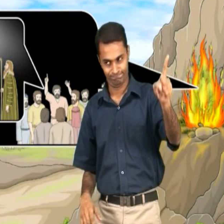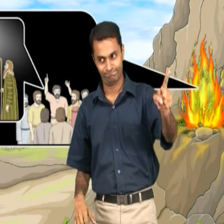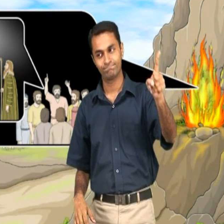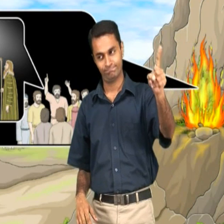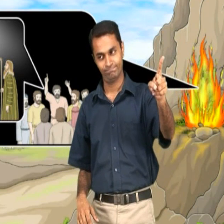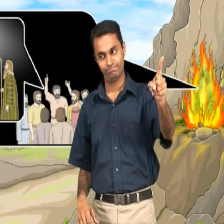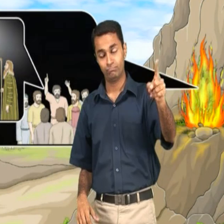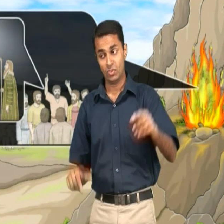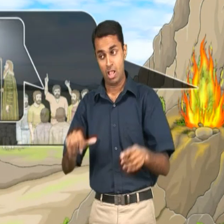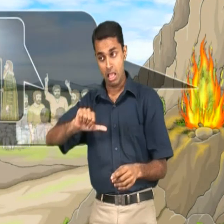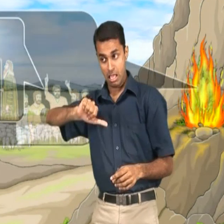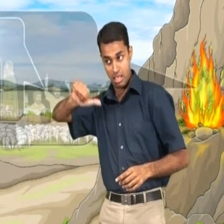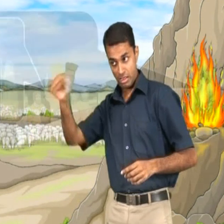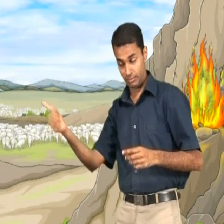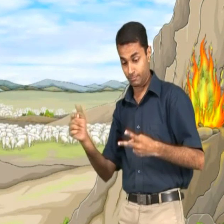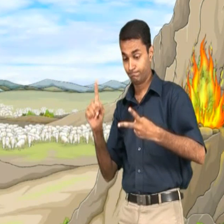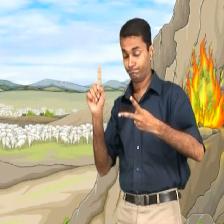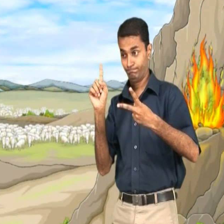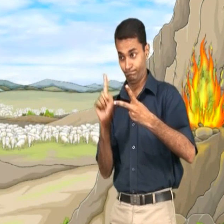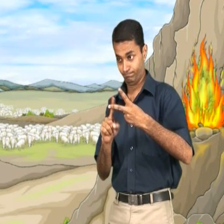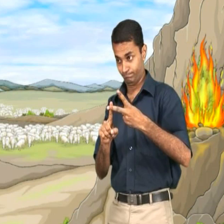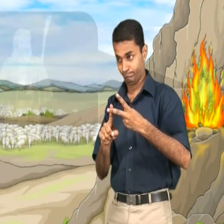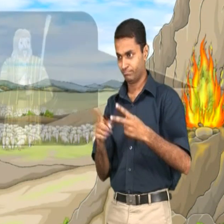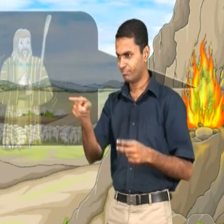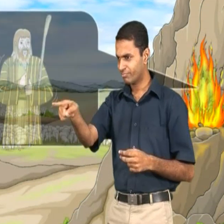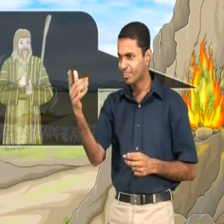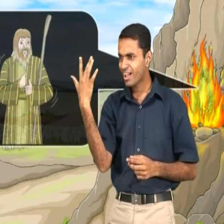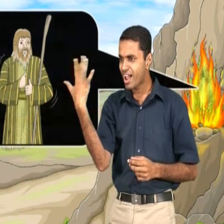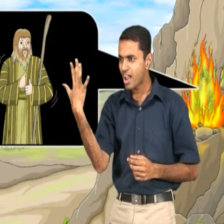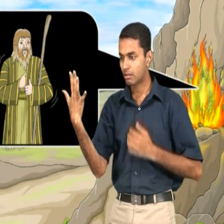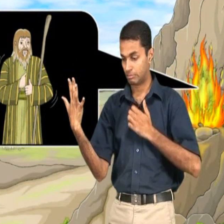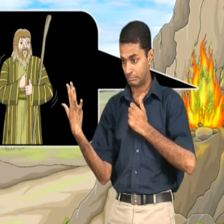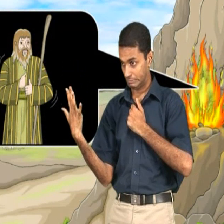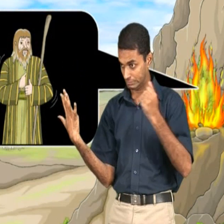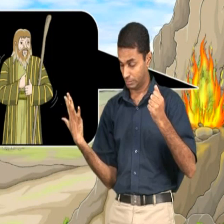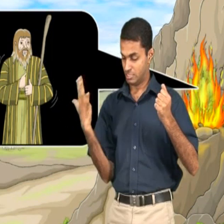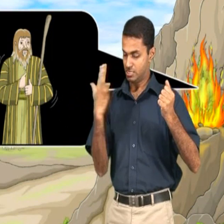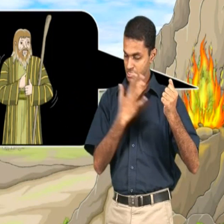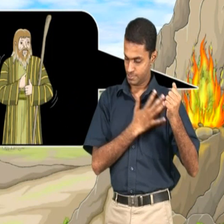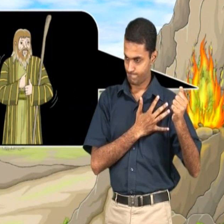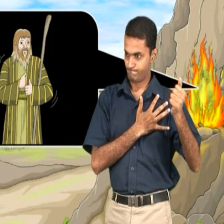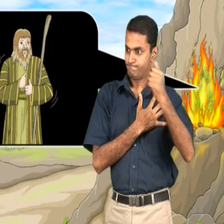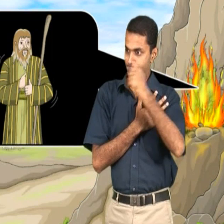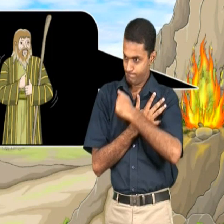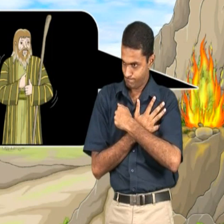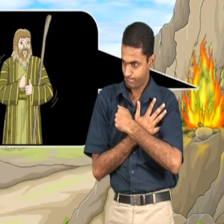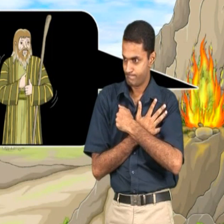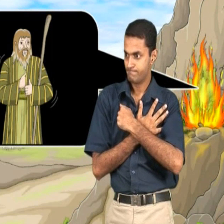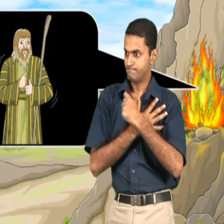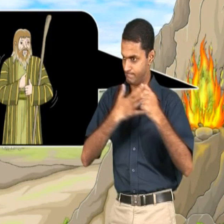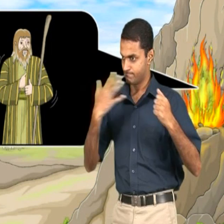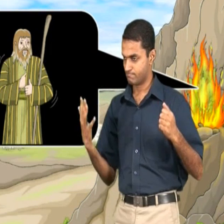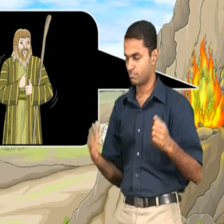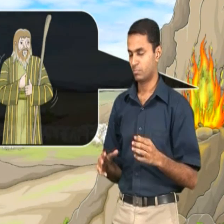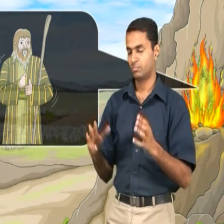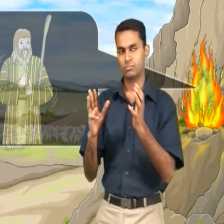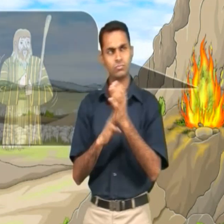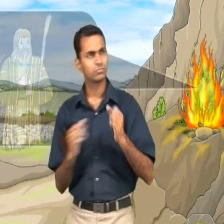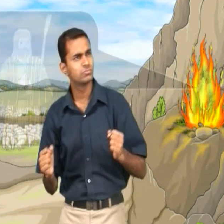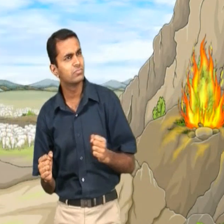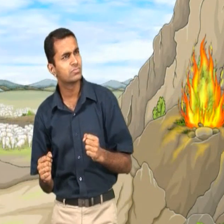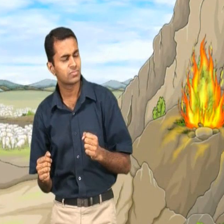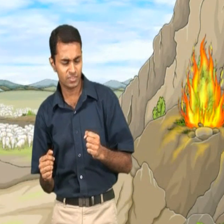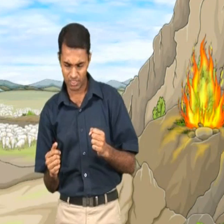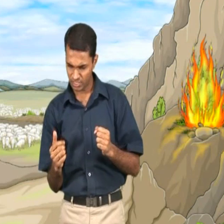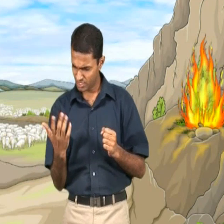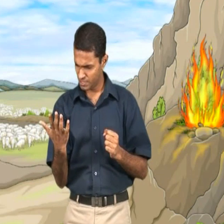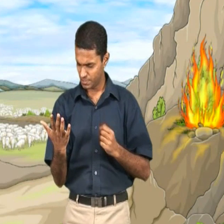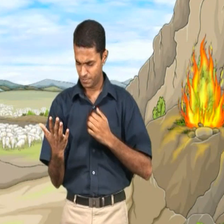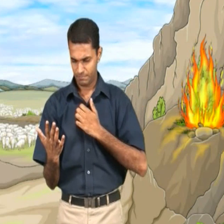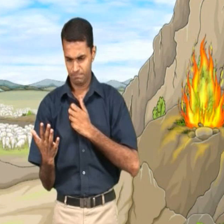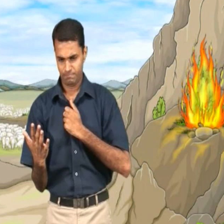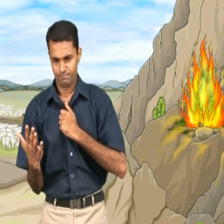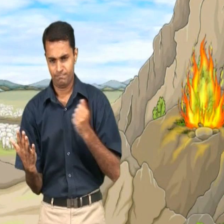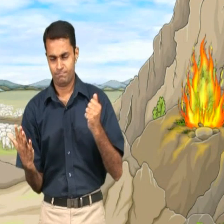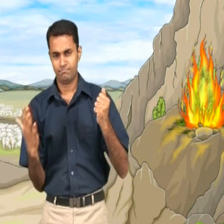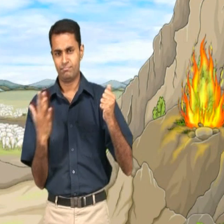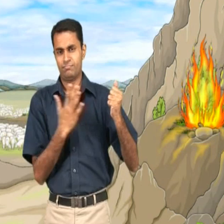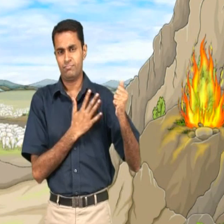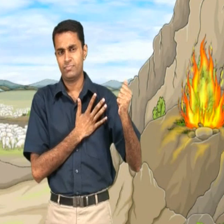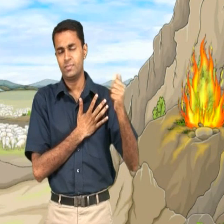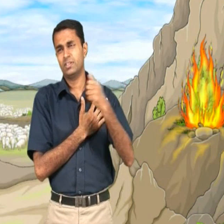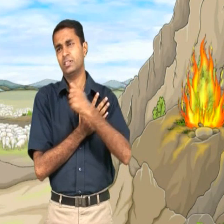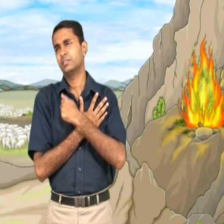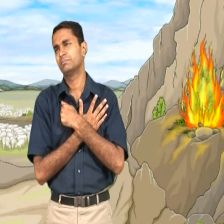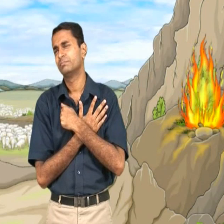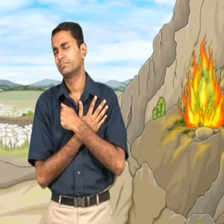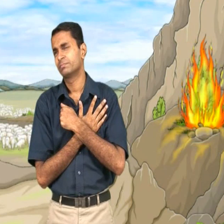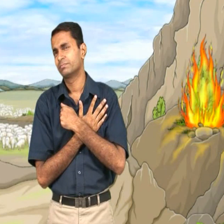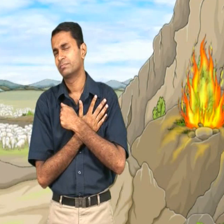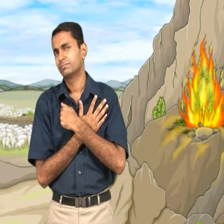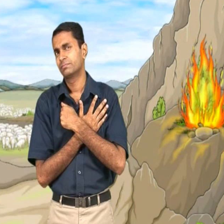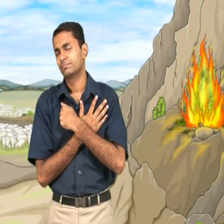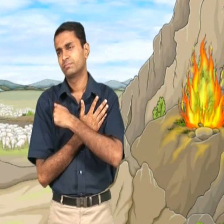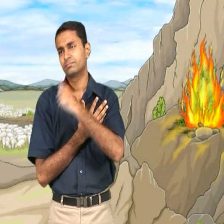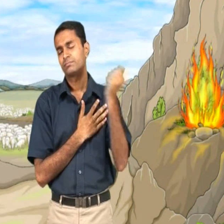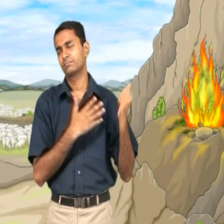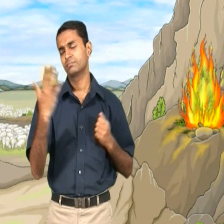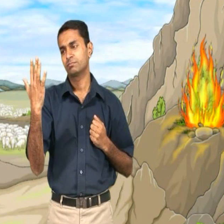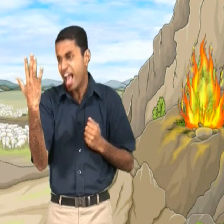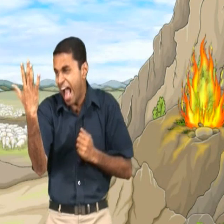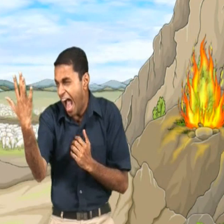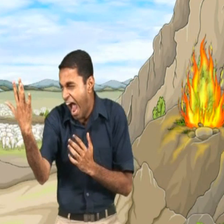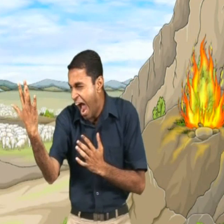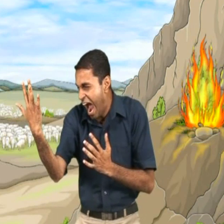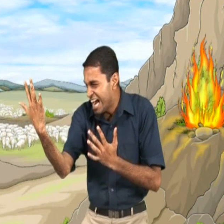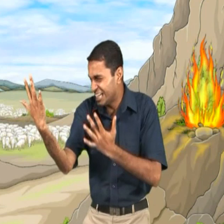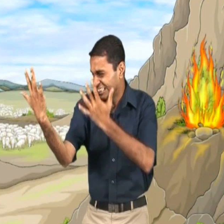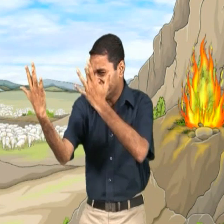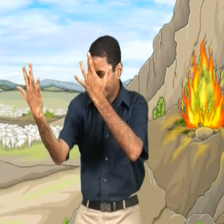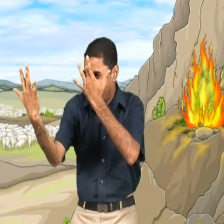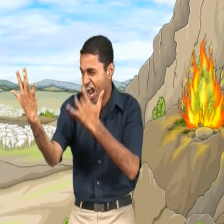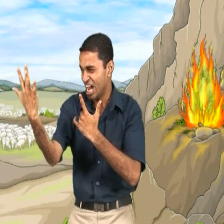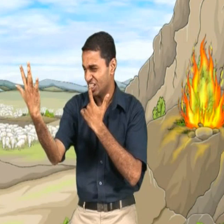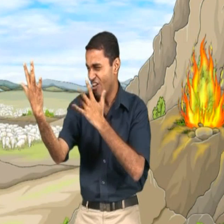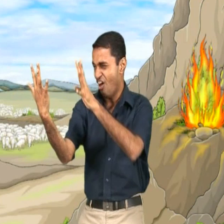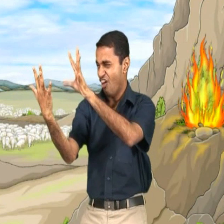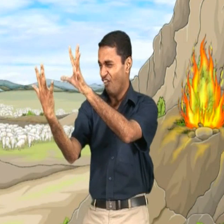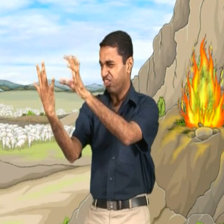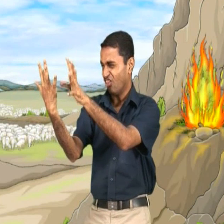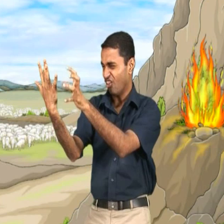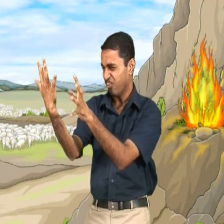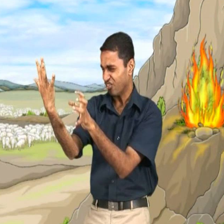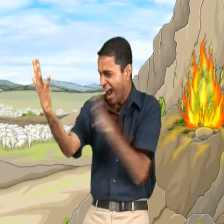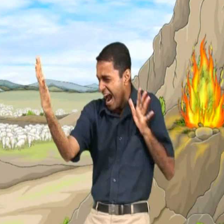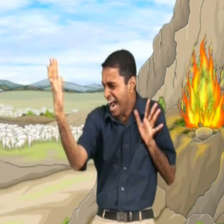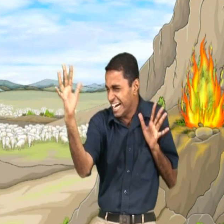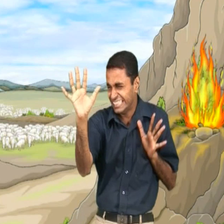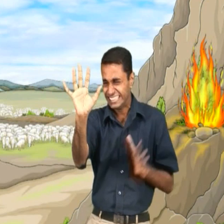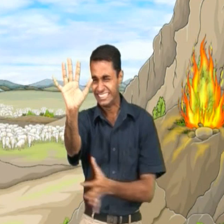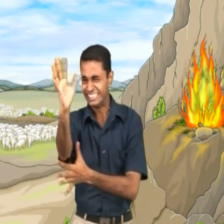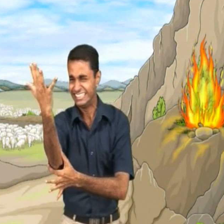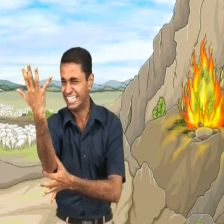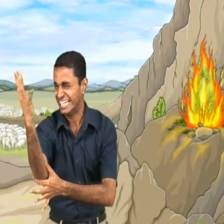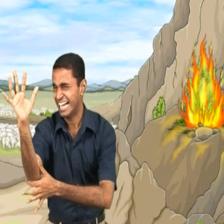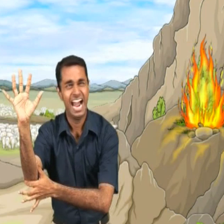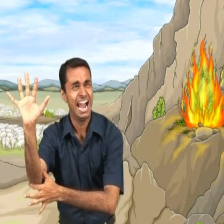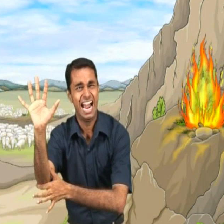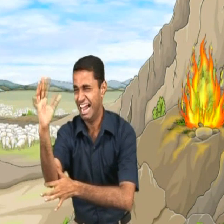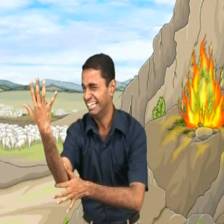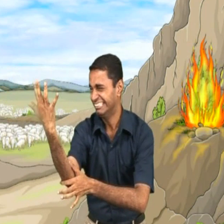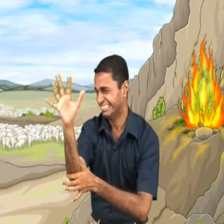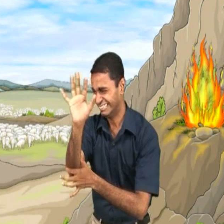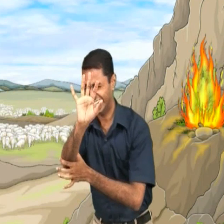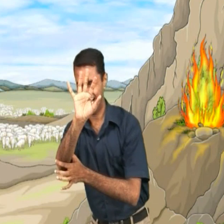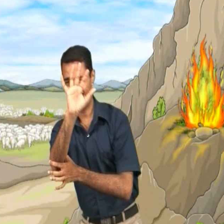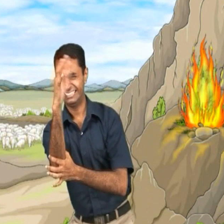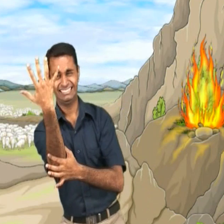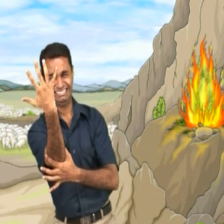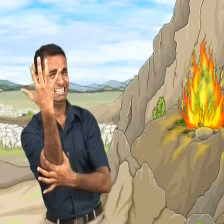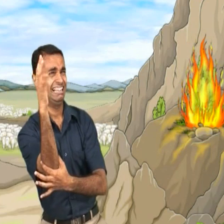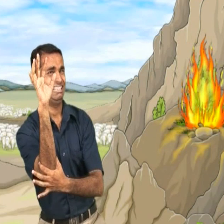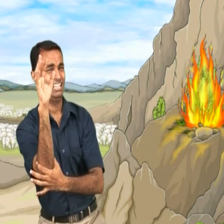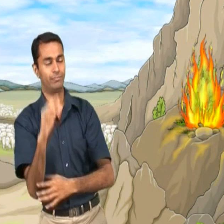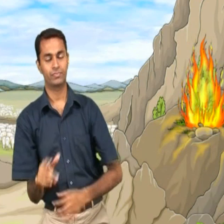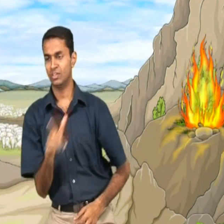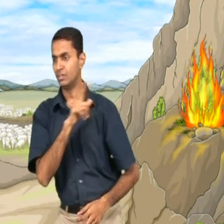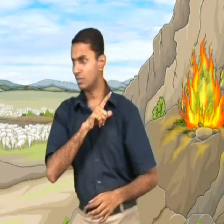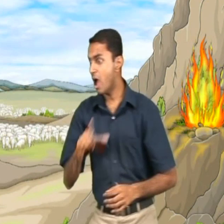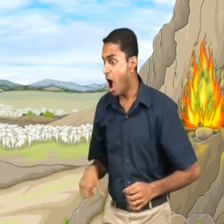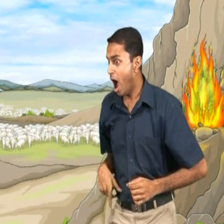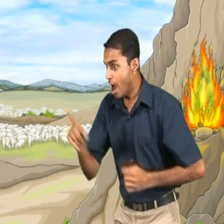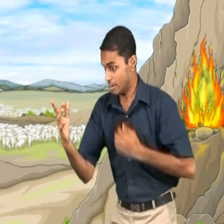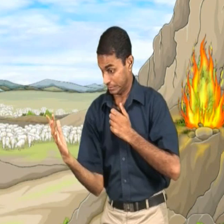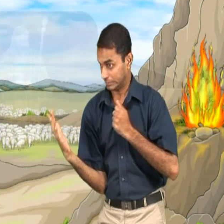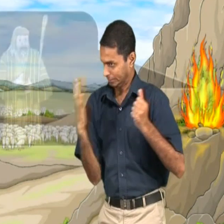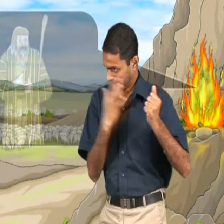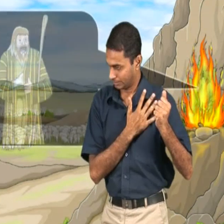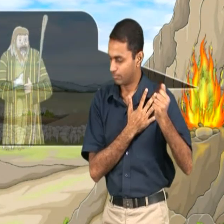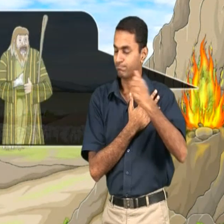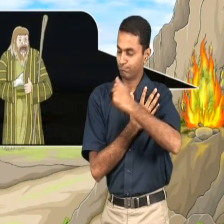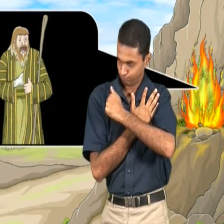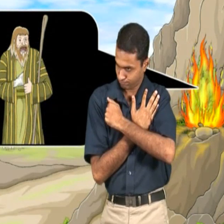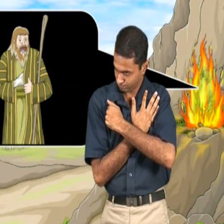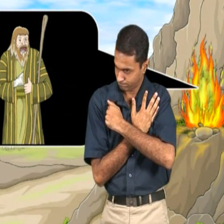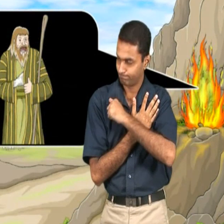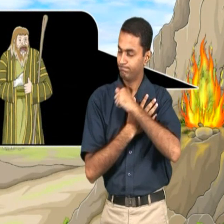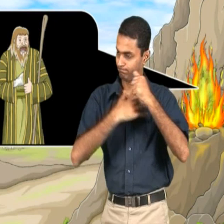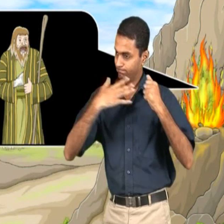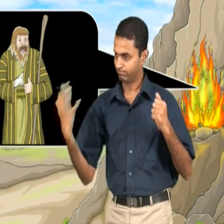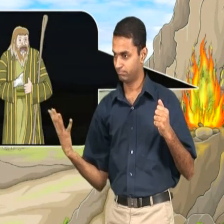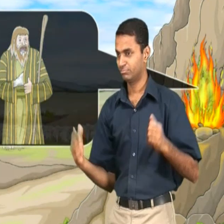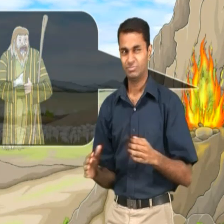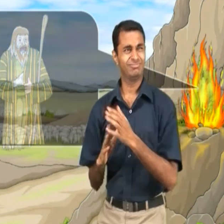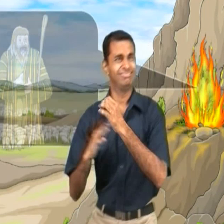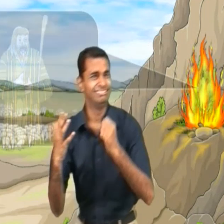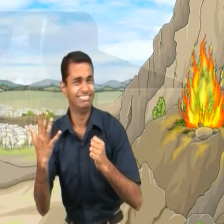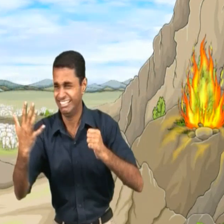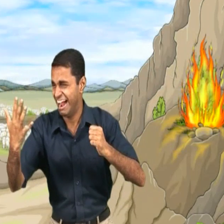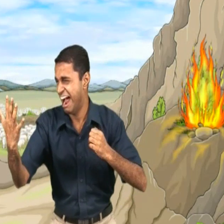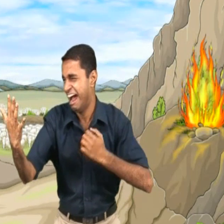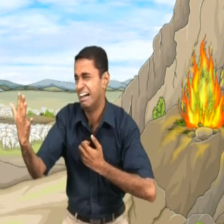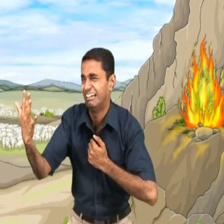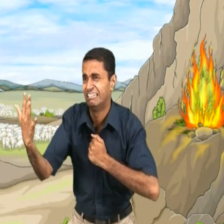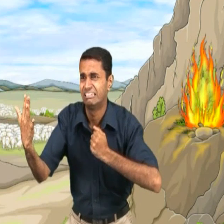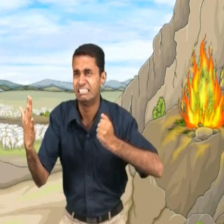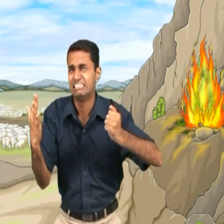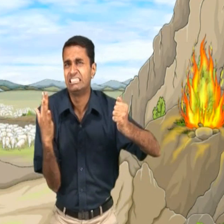Furthermore, the LORD said to Moses, “Put your hand inside your cloak.” So he put his hand inside his cloak, and when he took it out, his hand was leprous, white as snow.